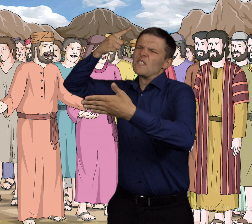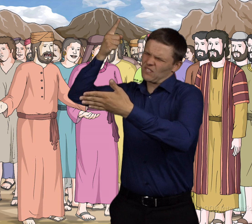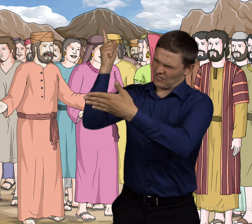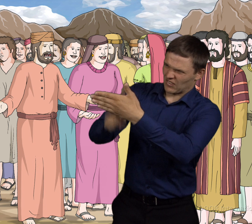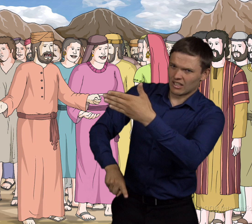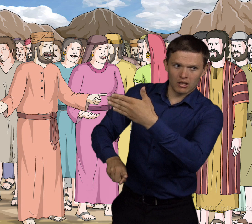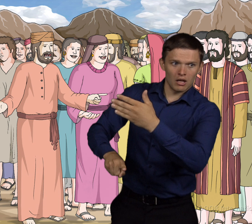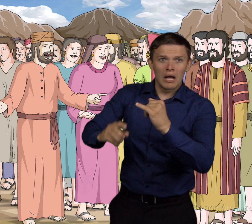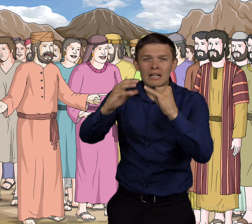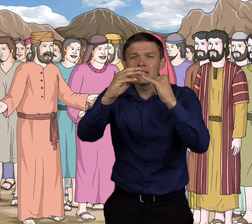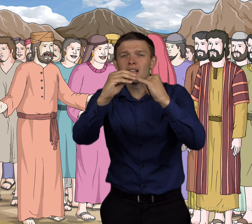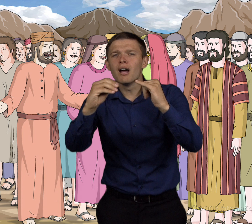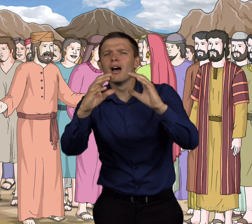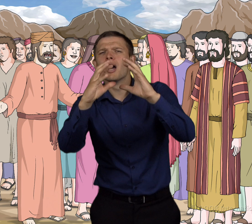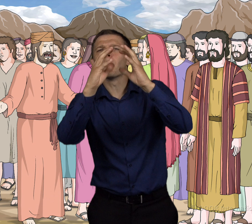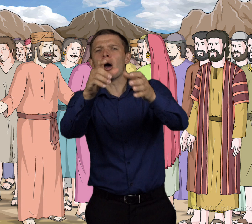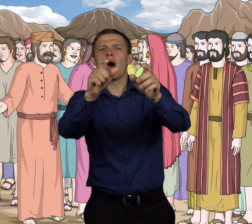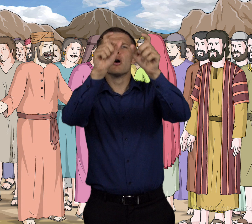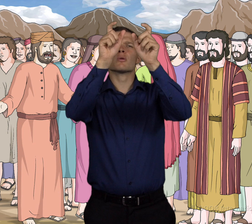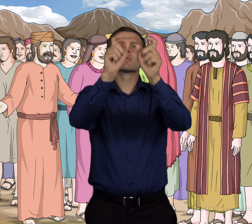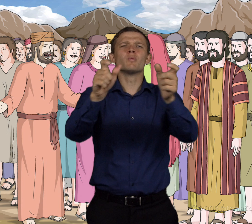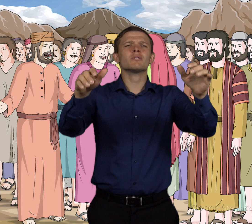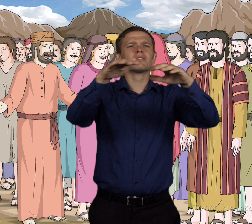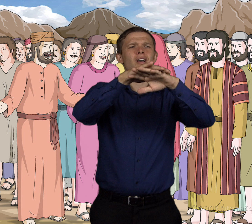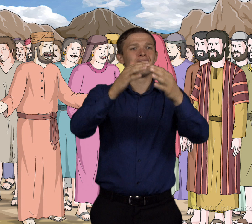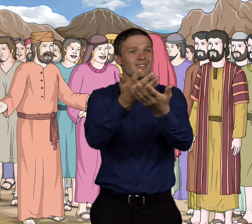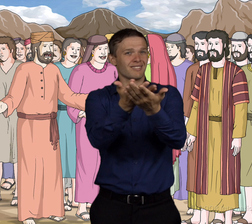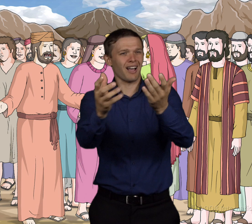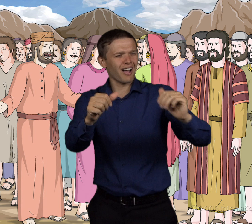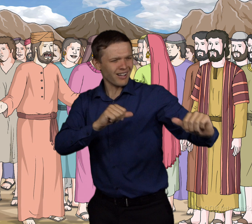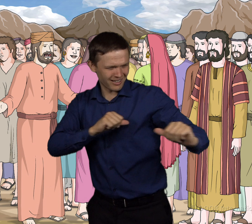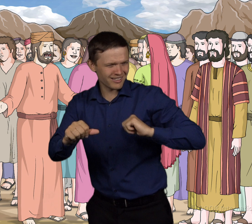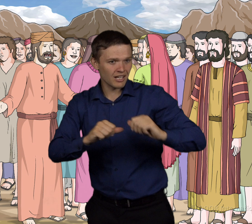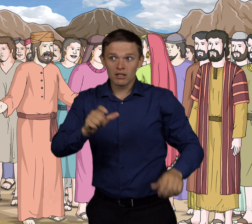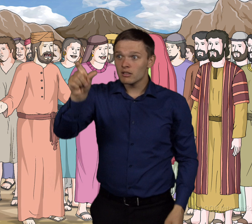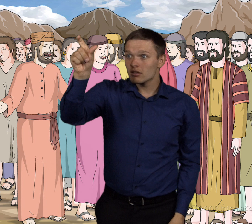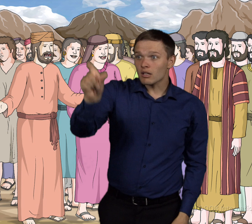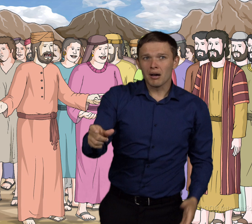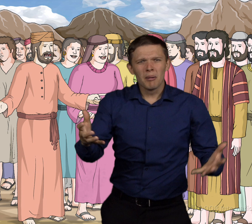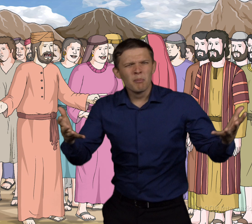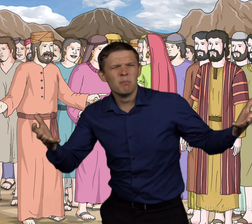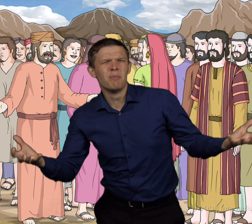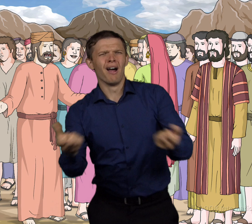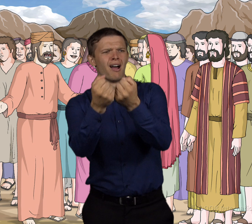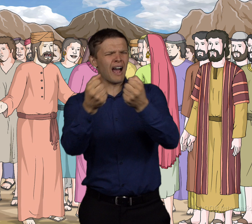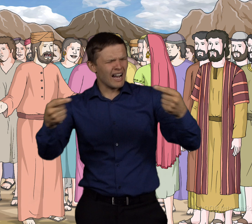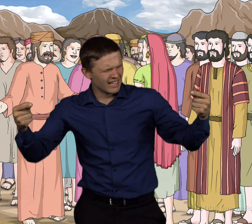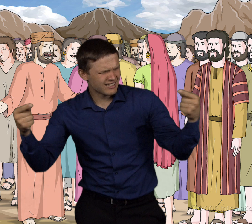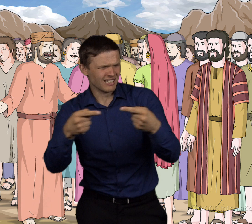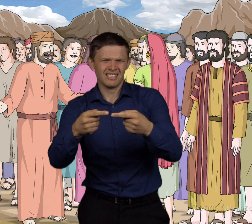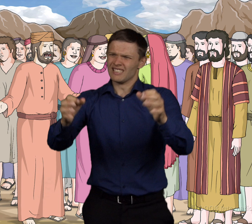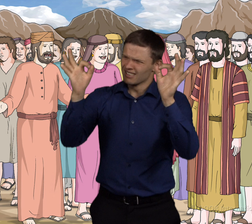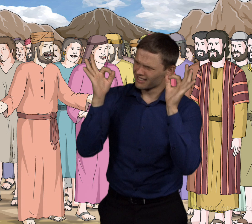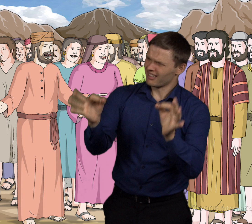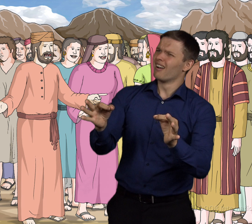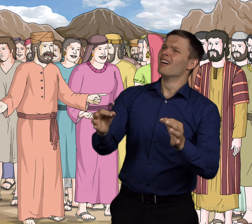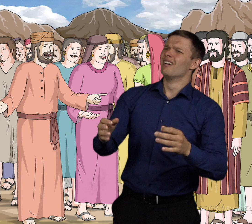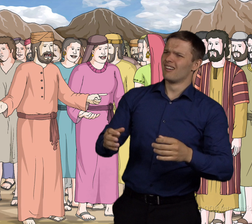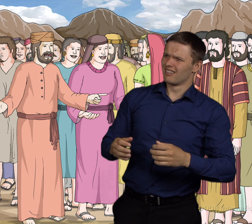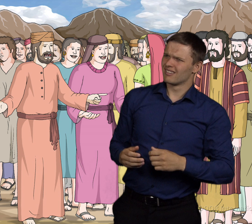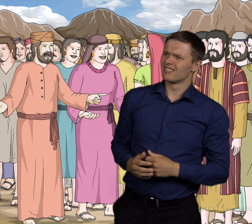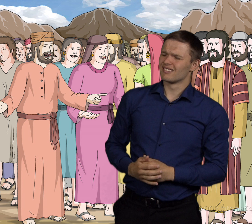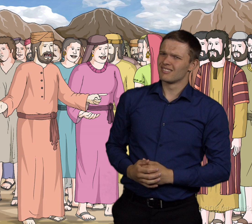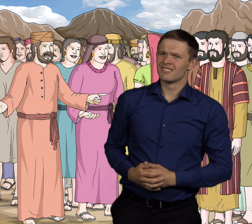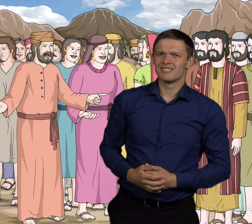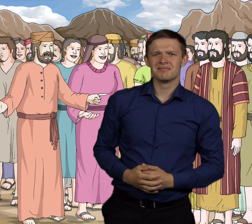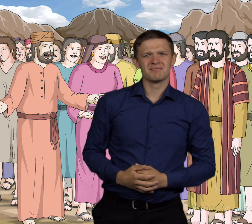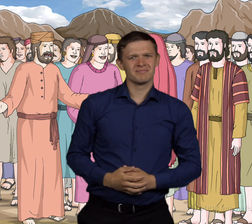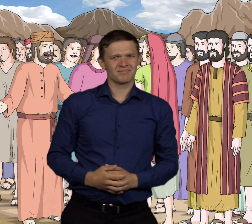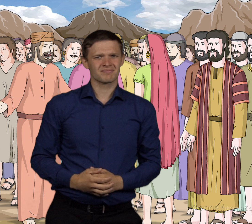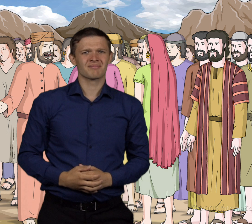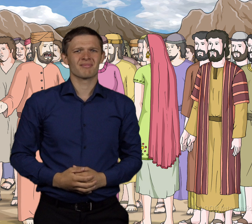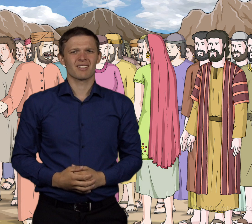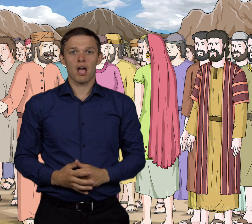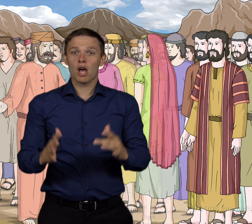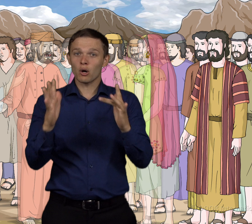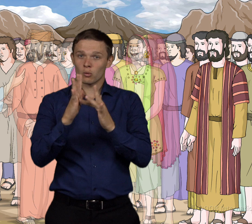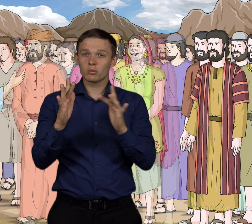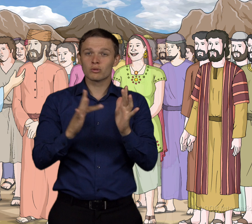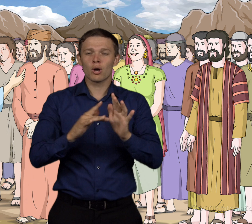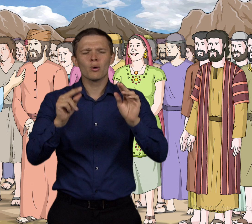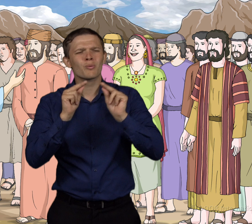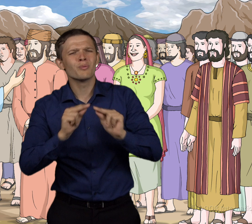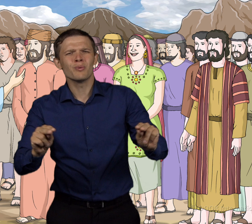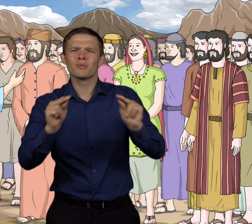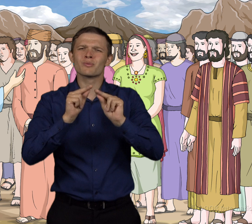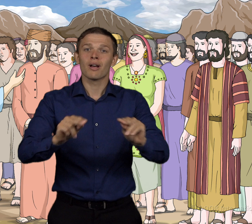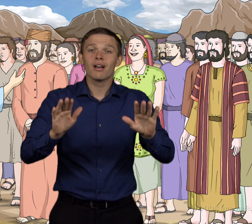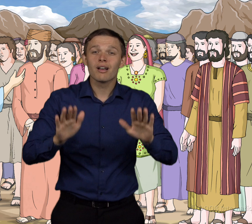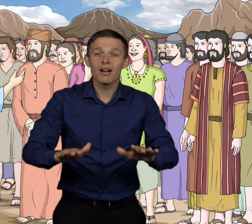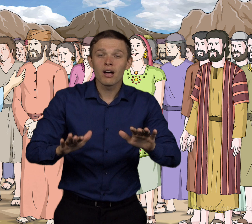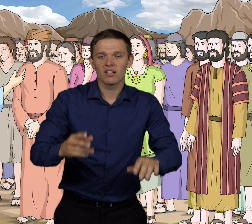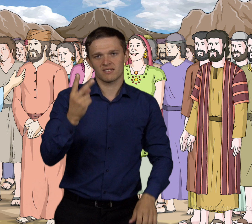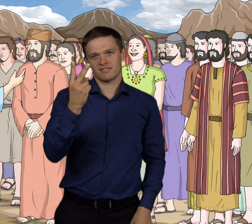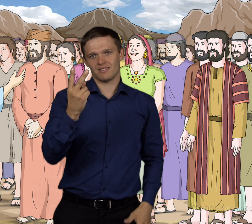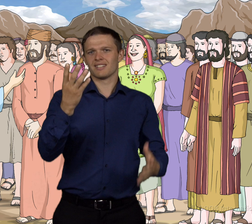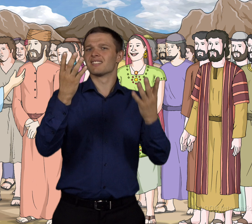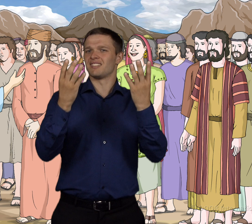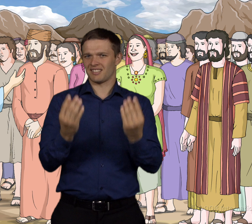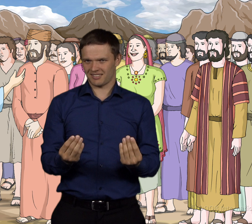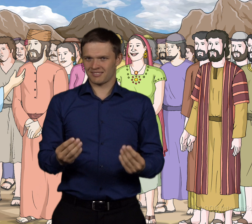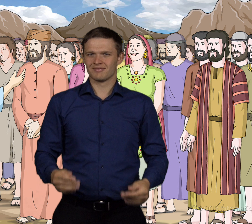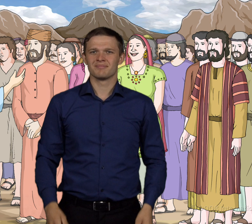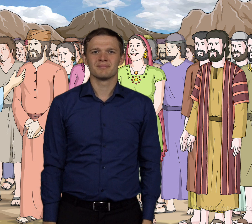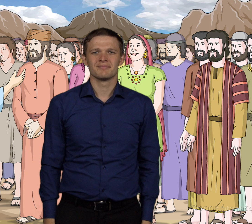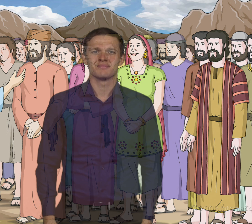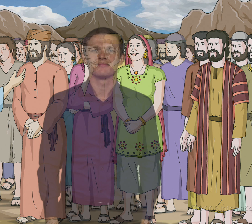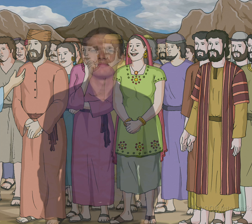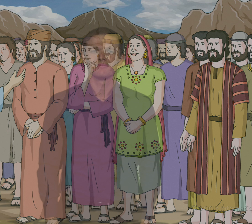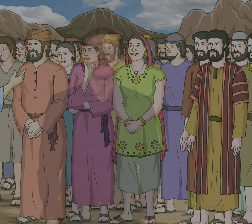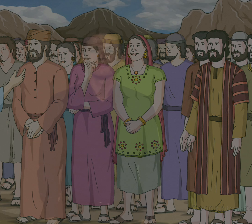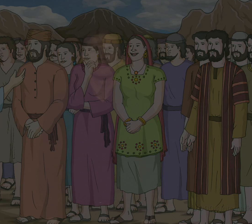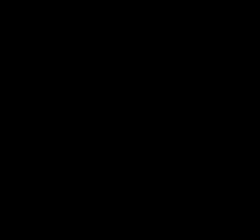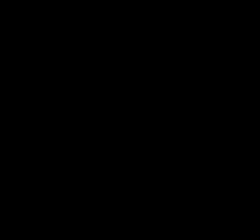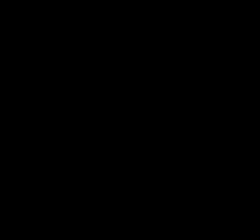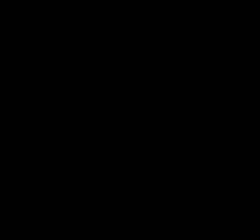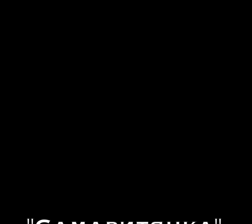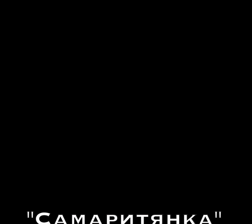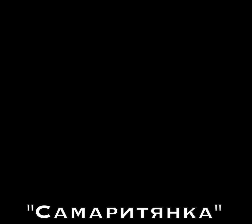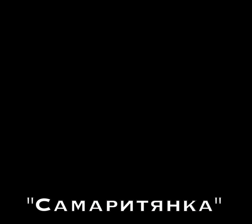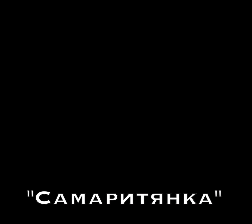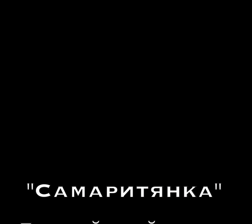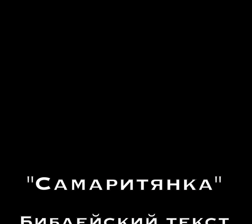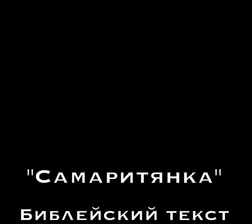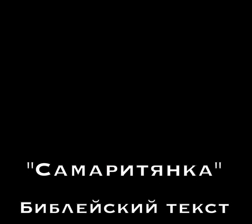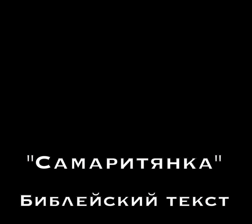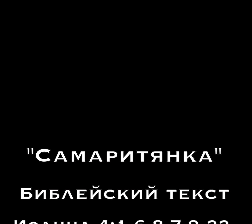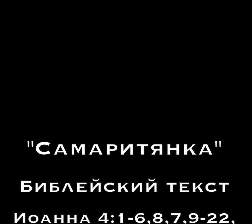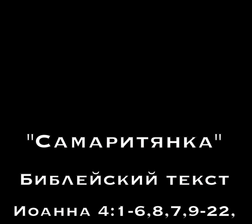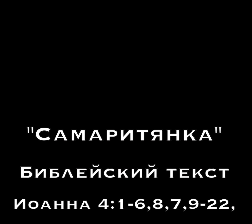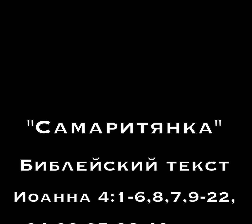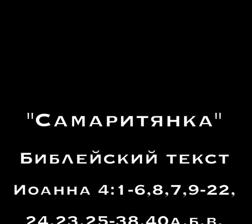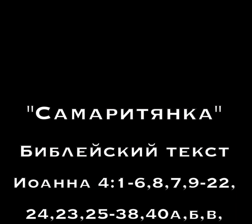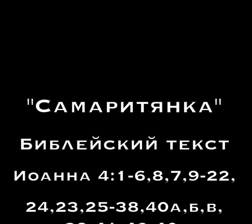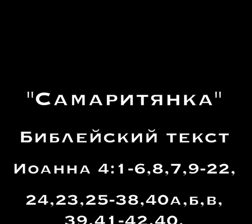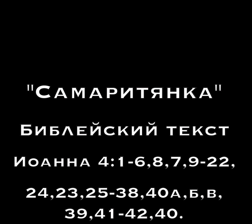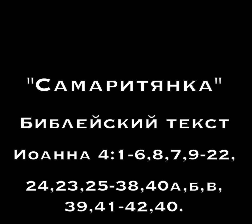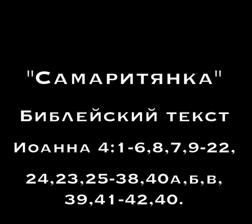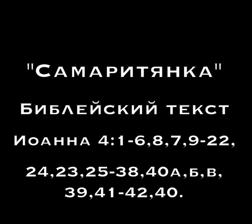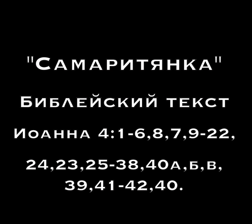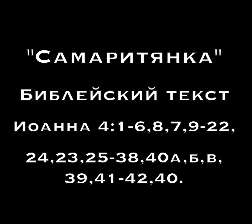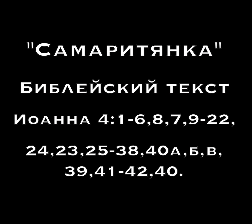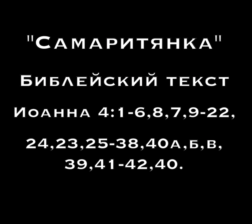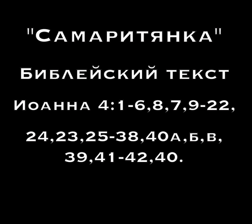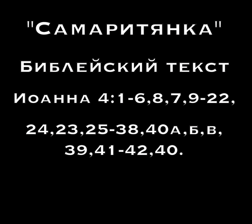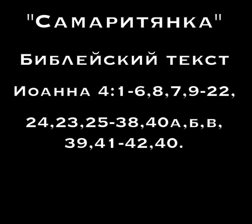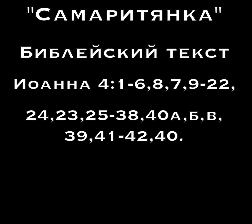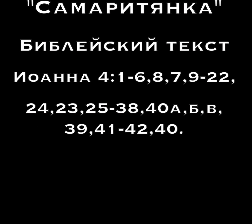we have heard for ourselves, and we know that this man truly is the Savior of the world.”